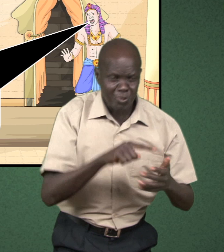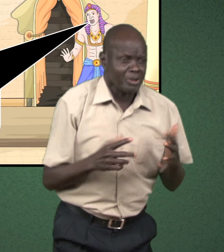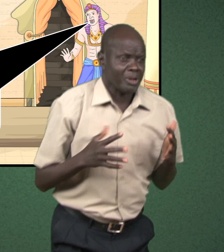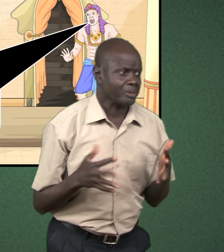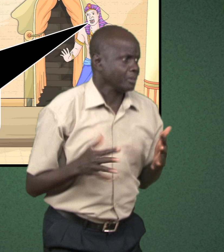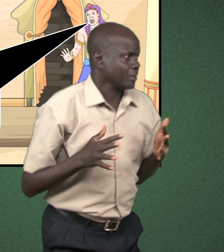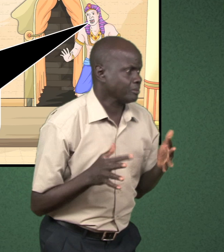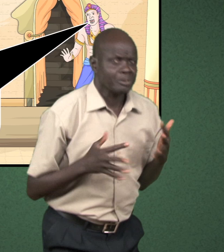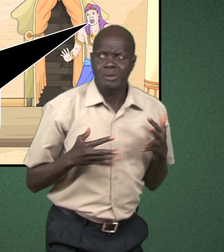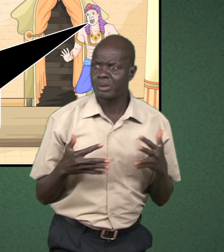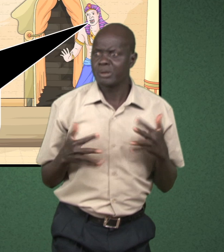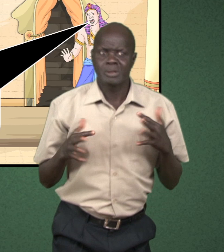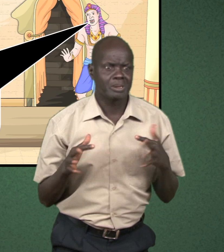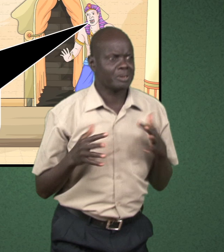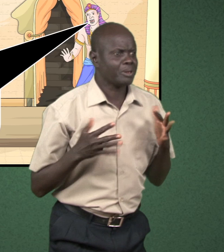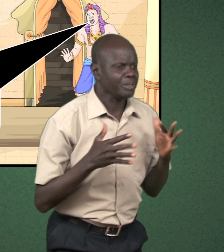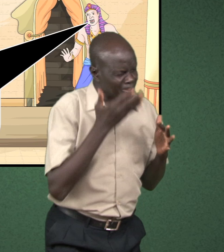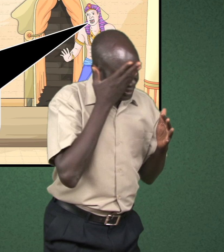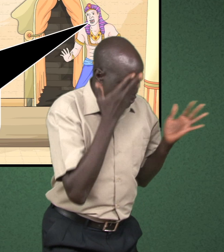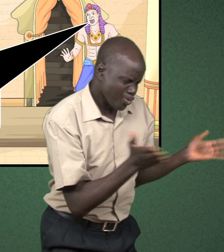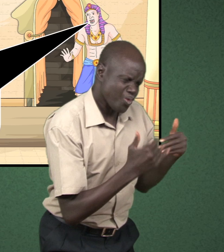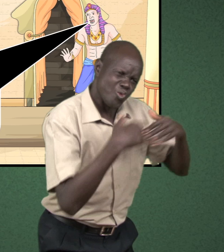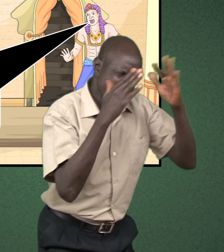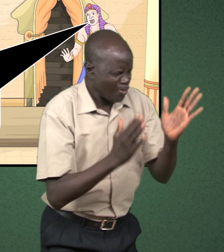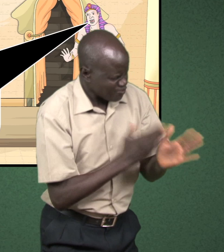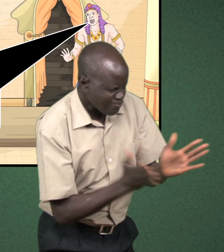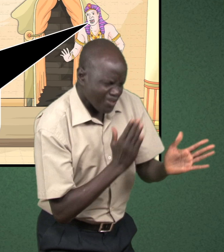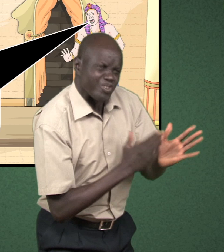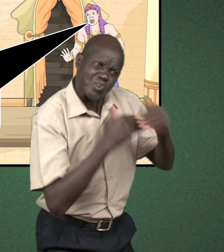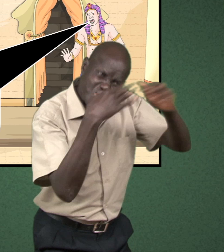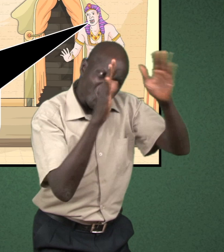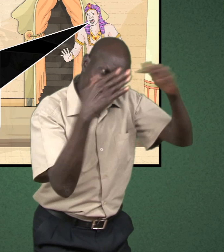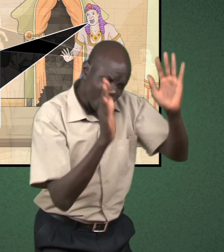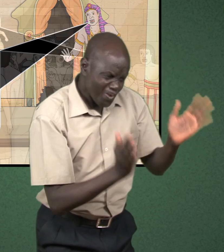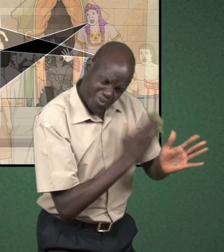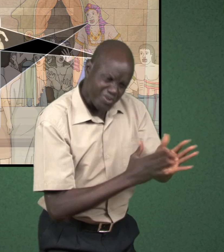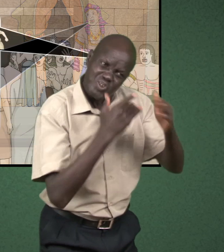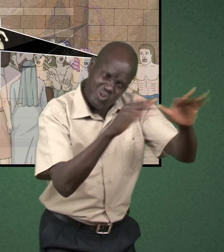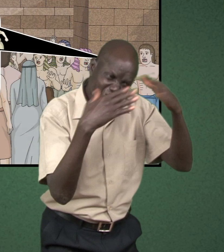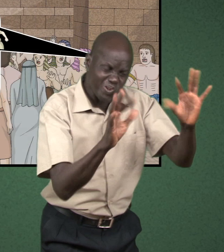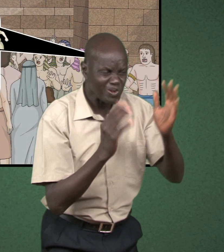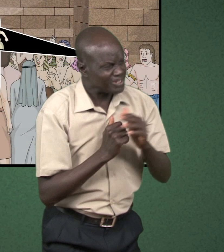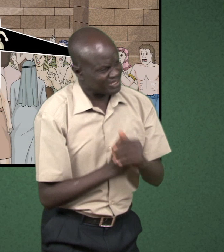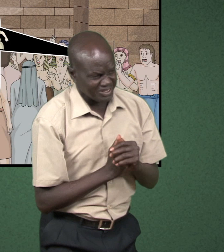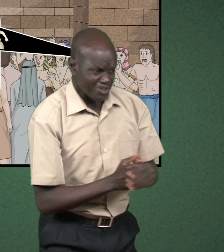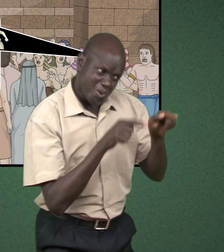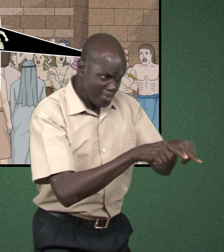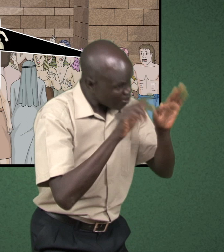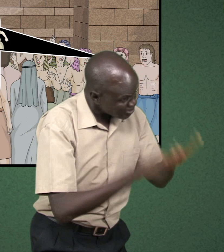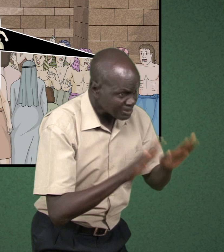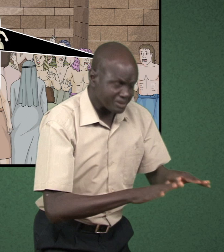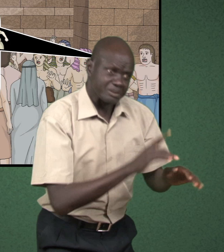And bless me also.”